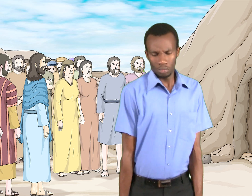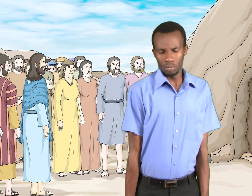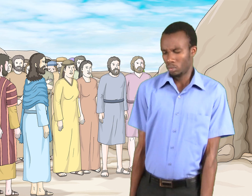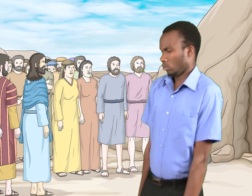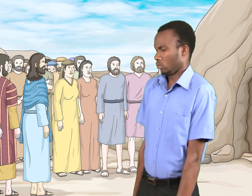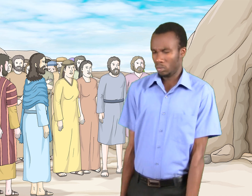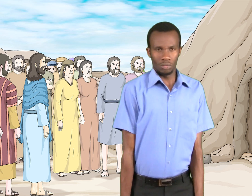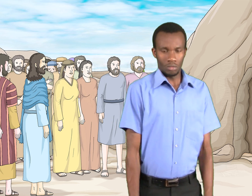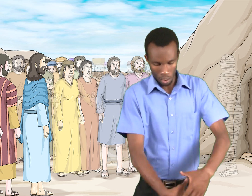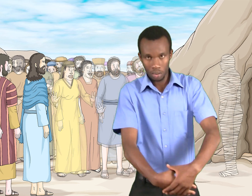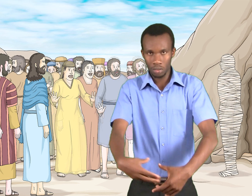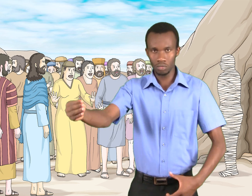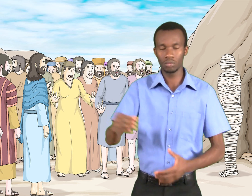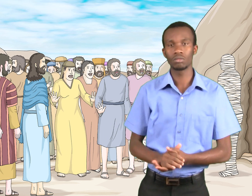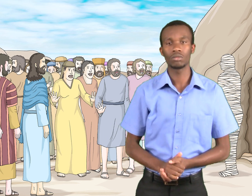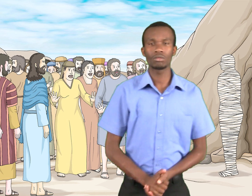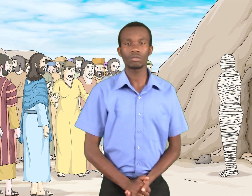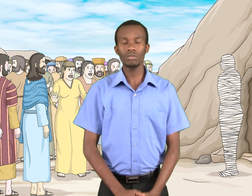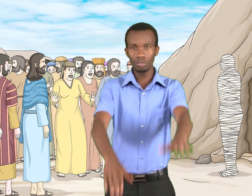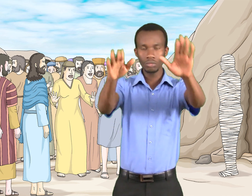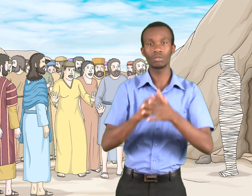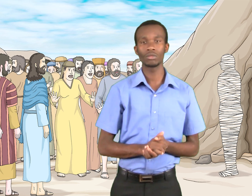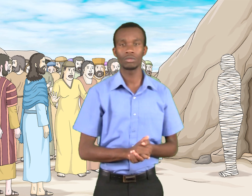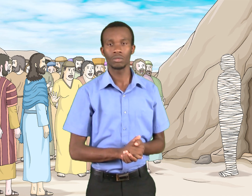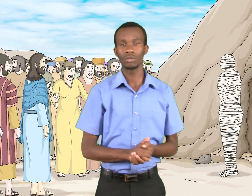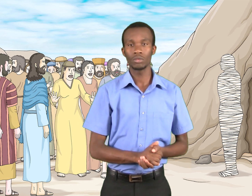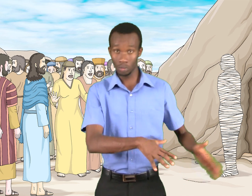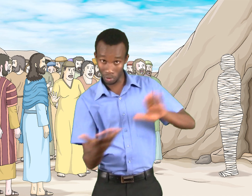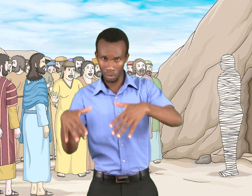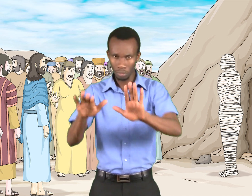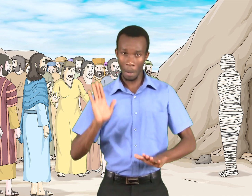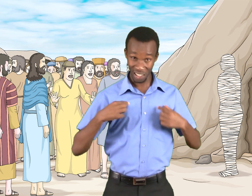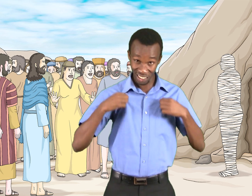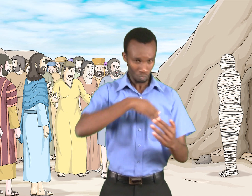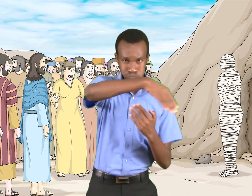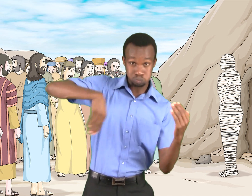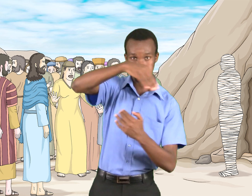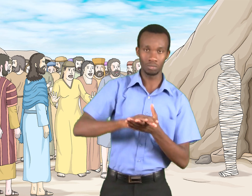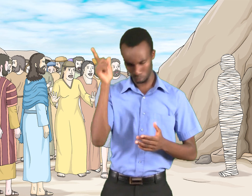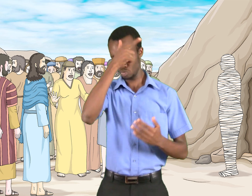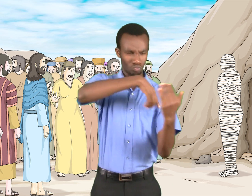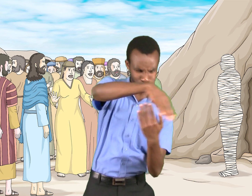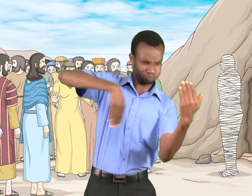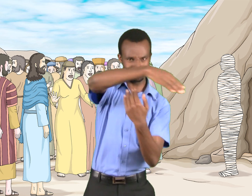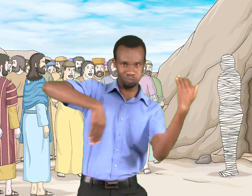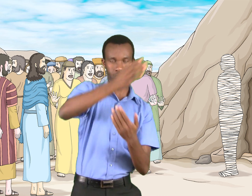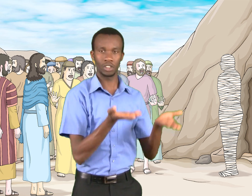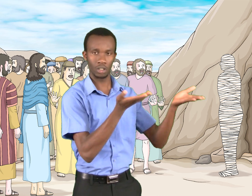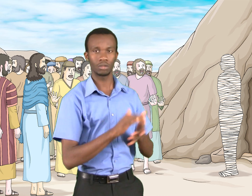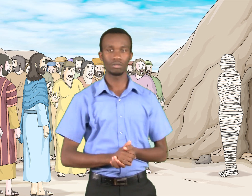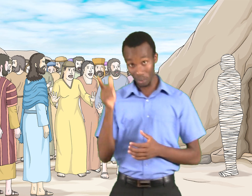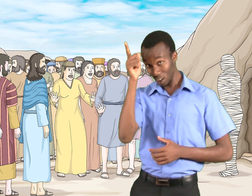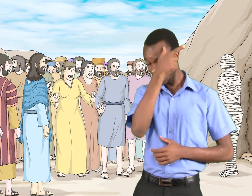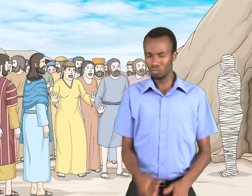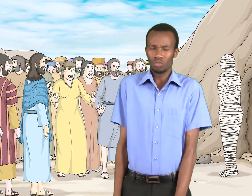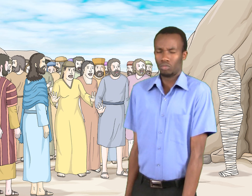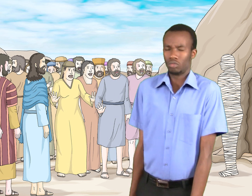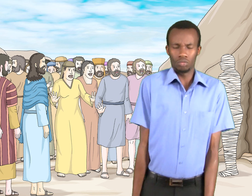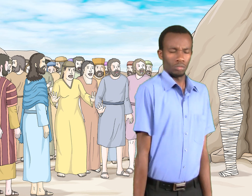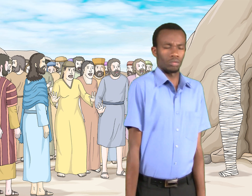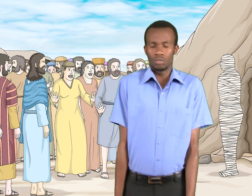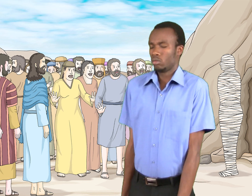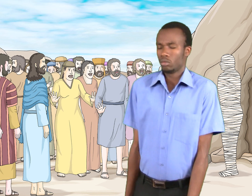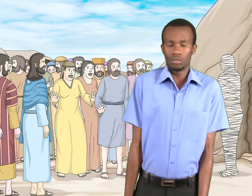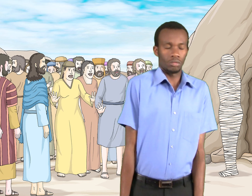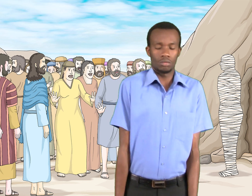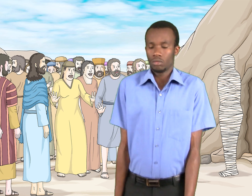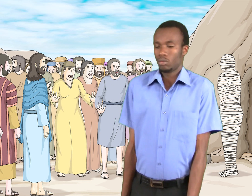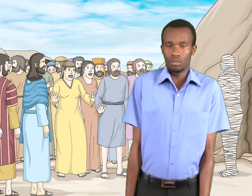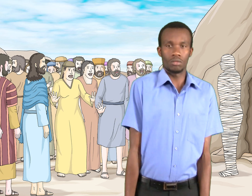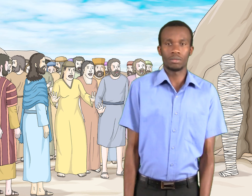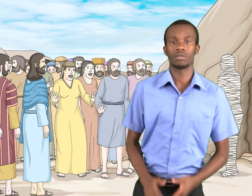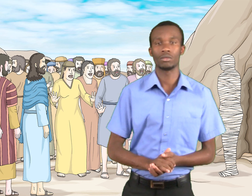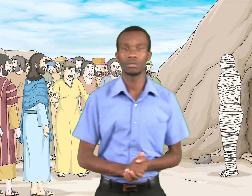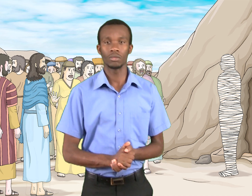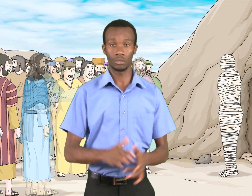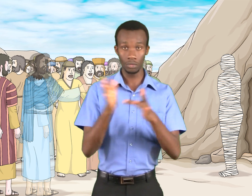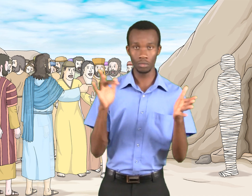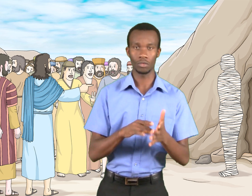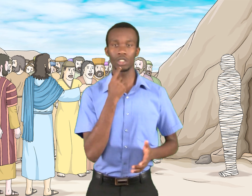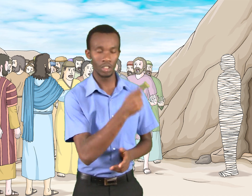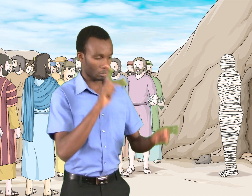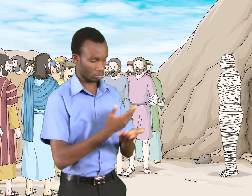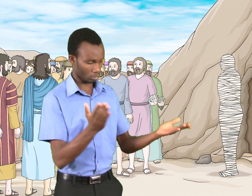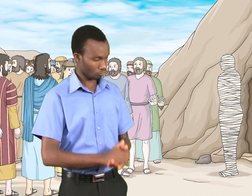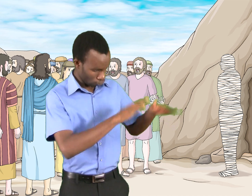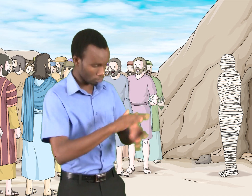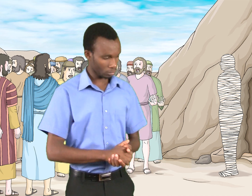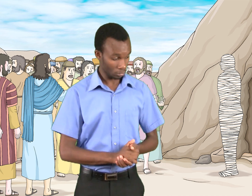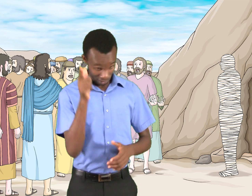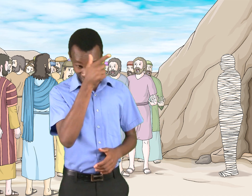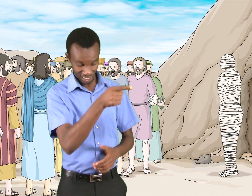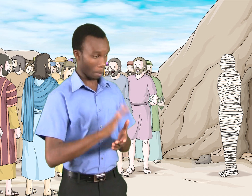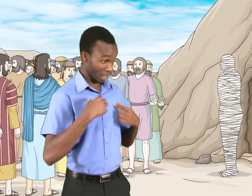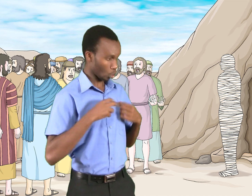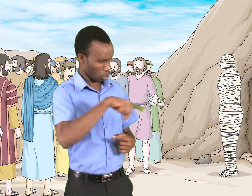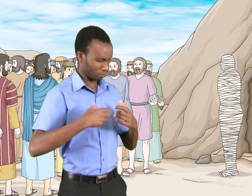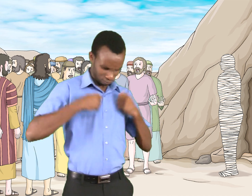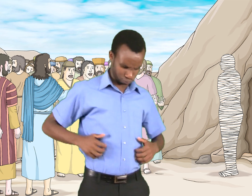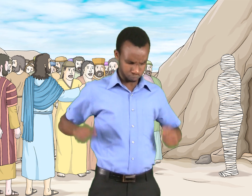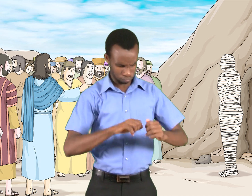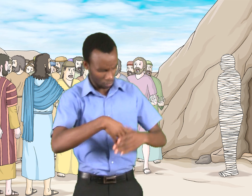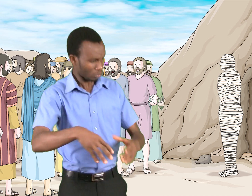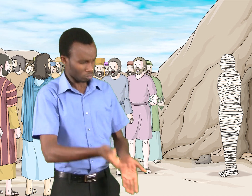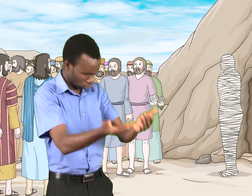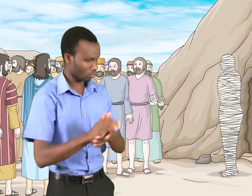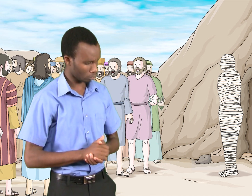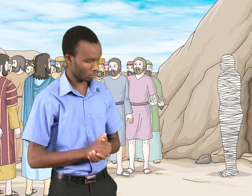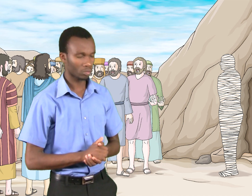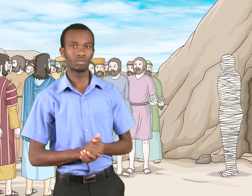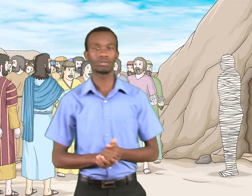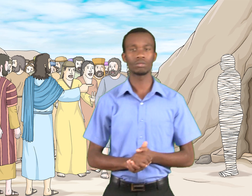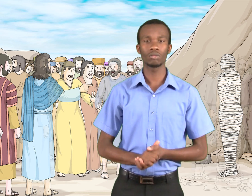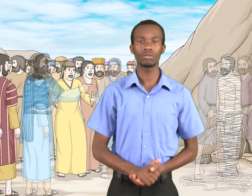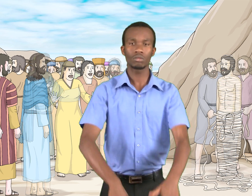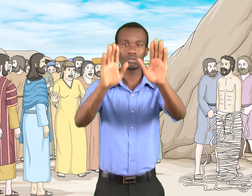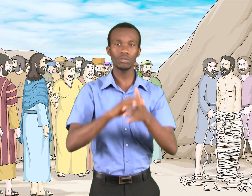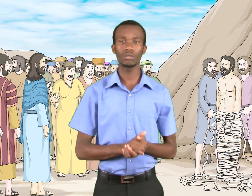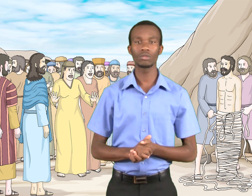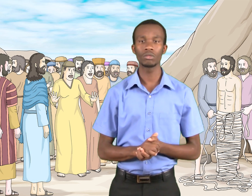The man who had been dead came out with his hands and feet bound in strips of linen, and his face wrapped in a cloth.